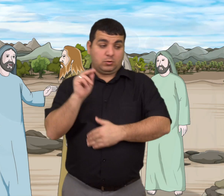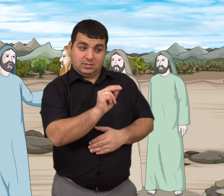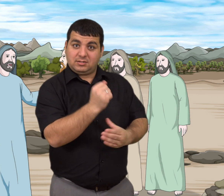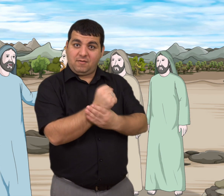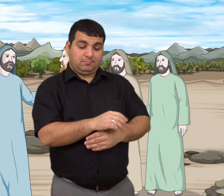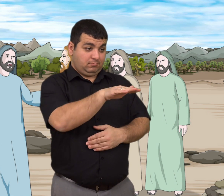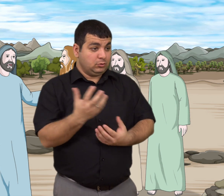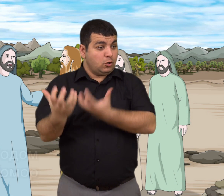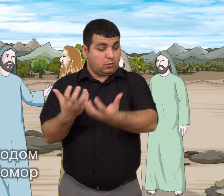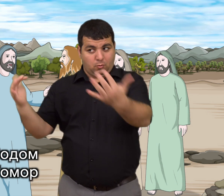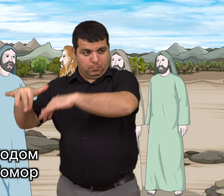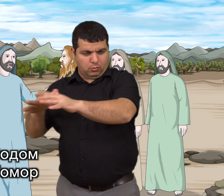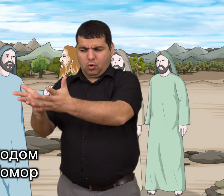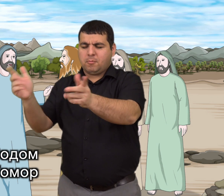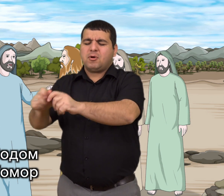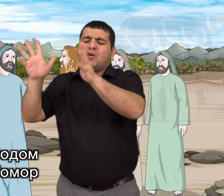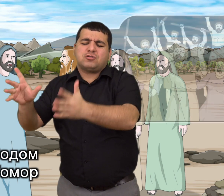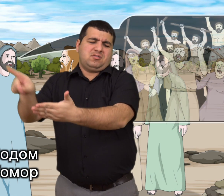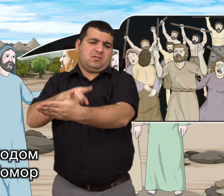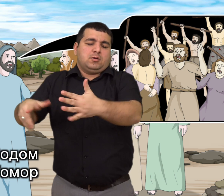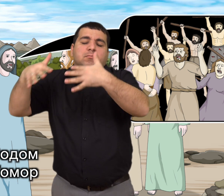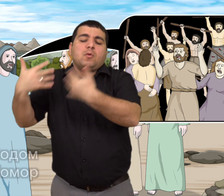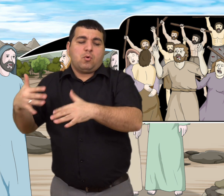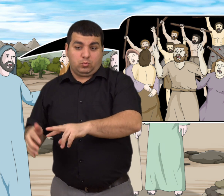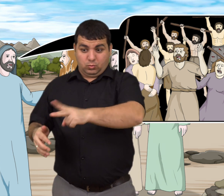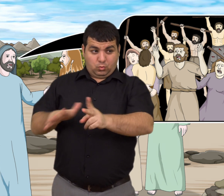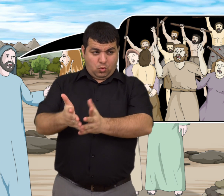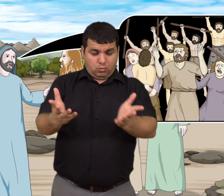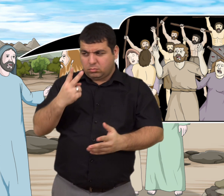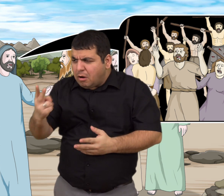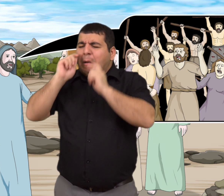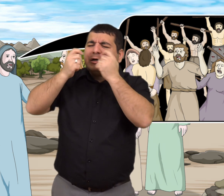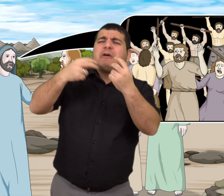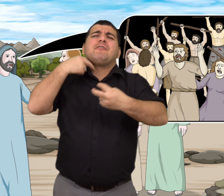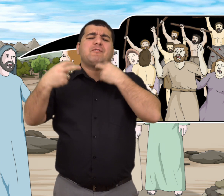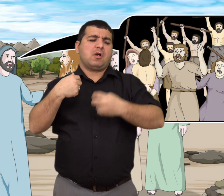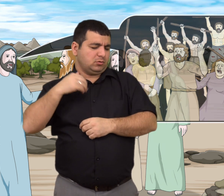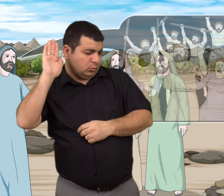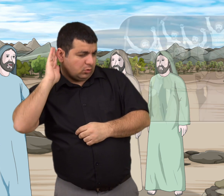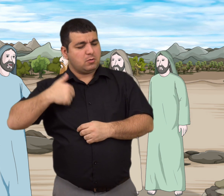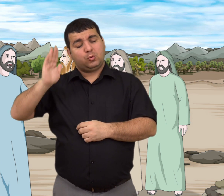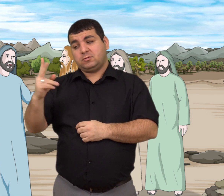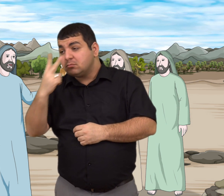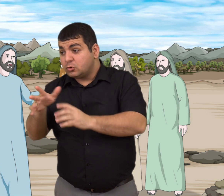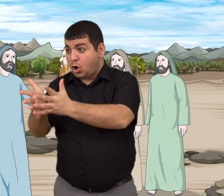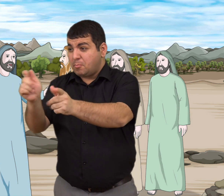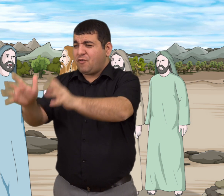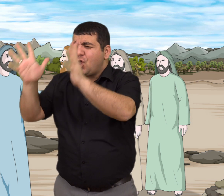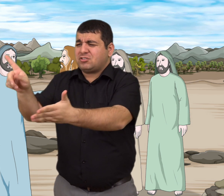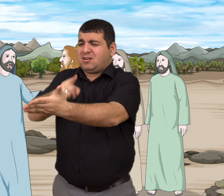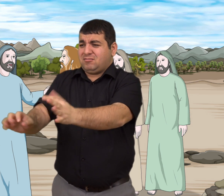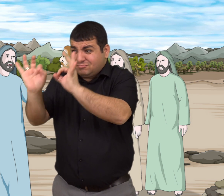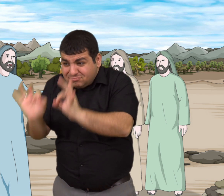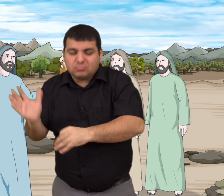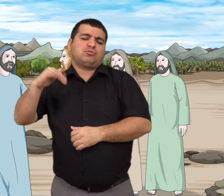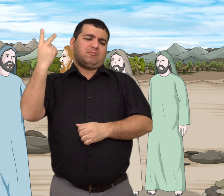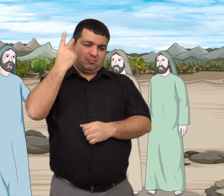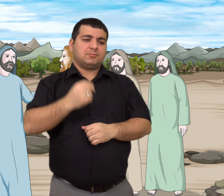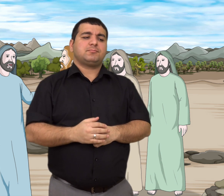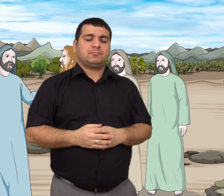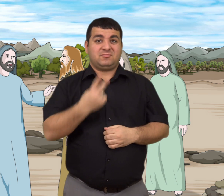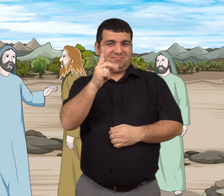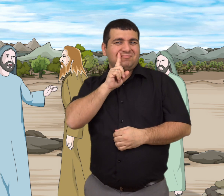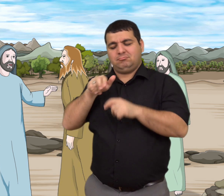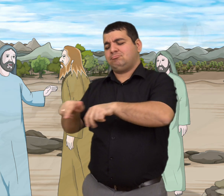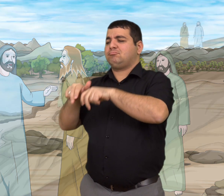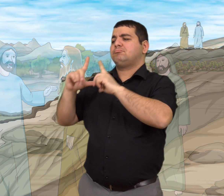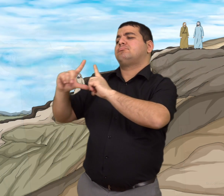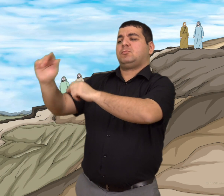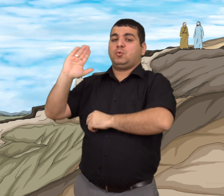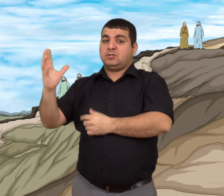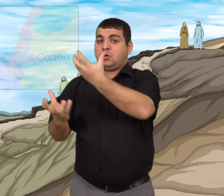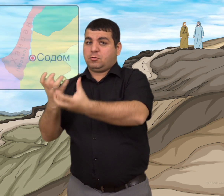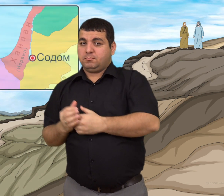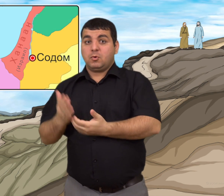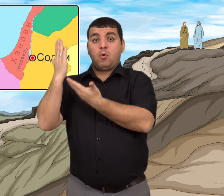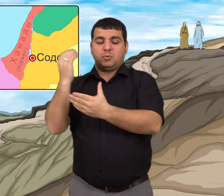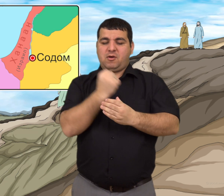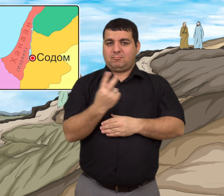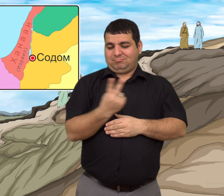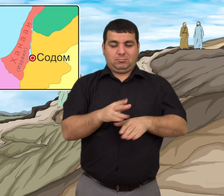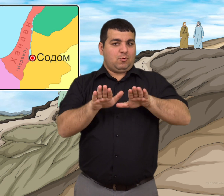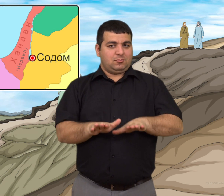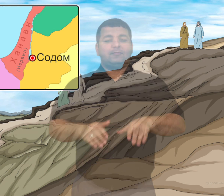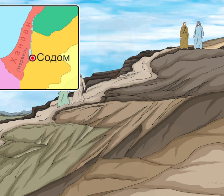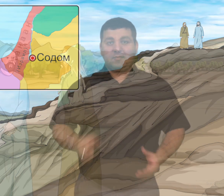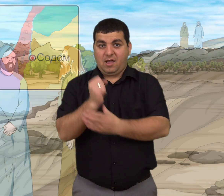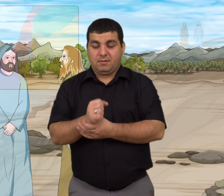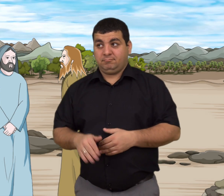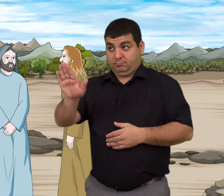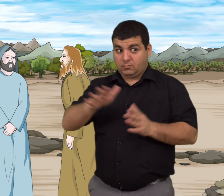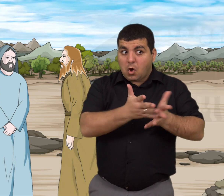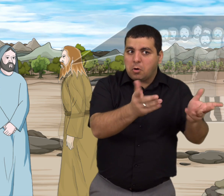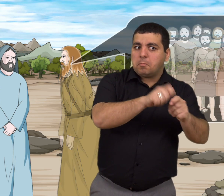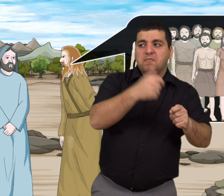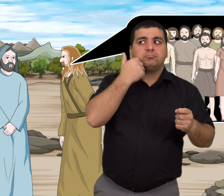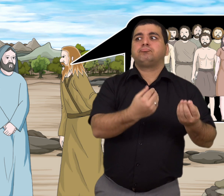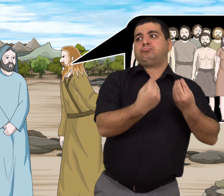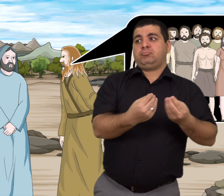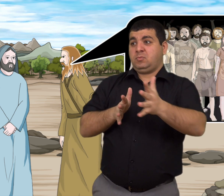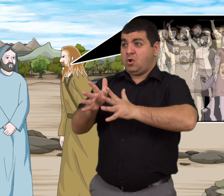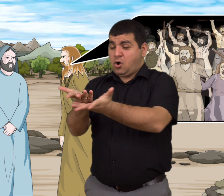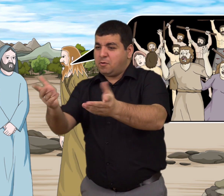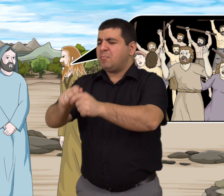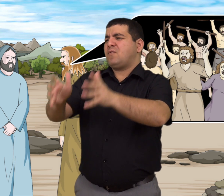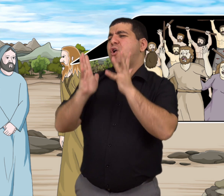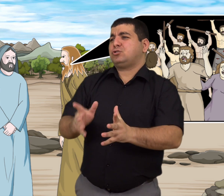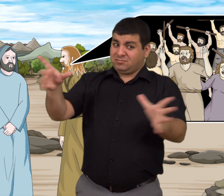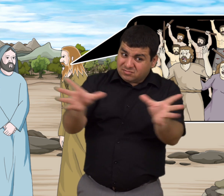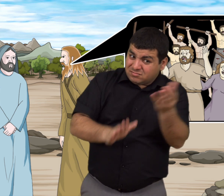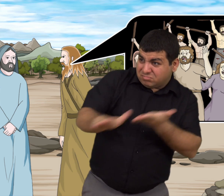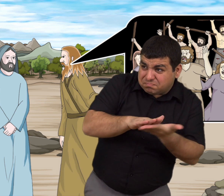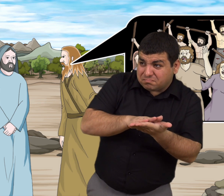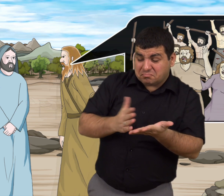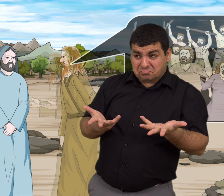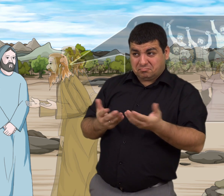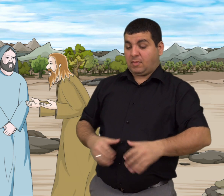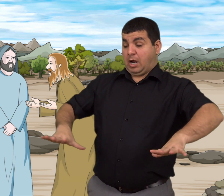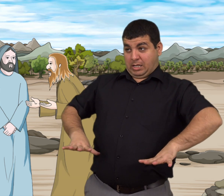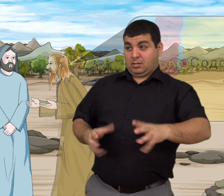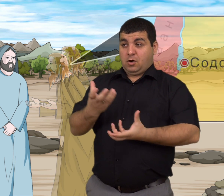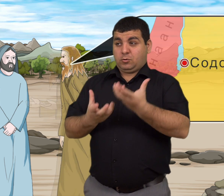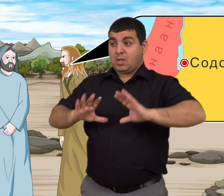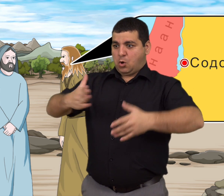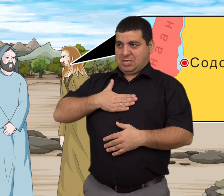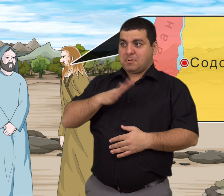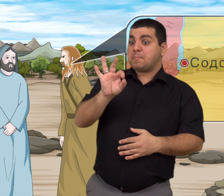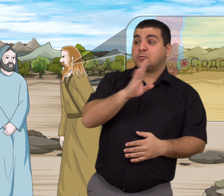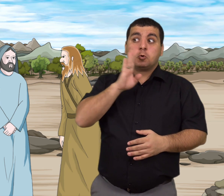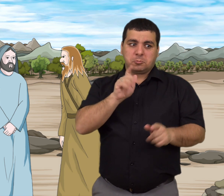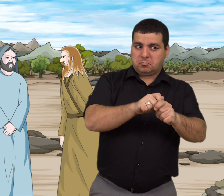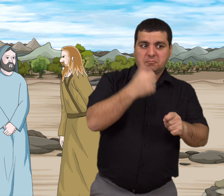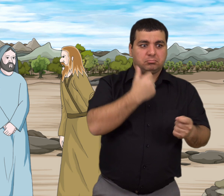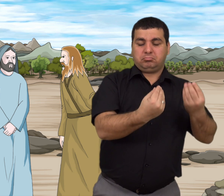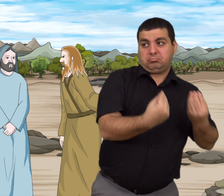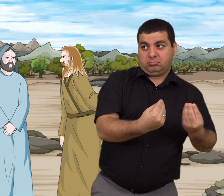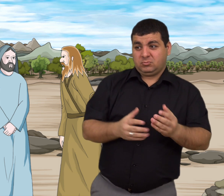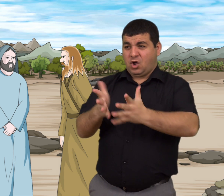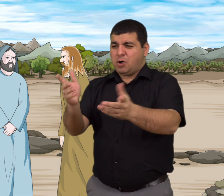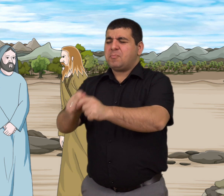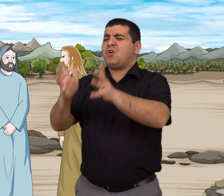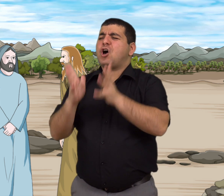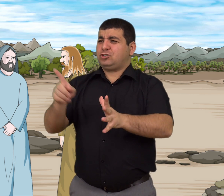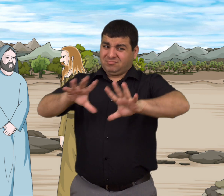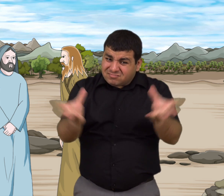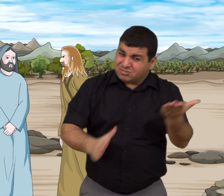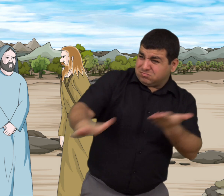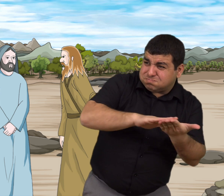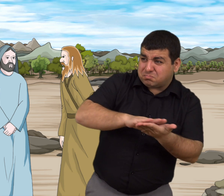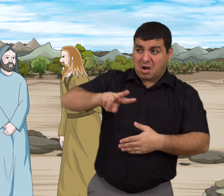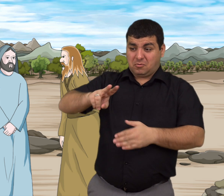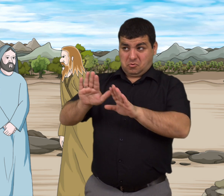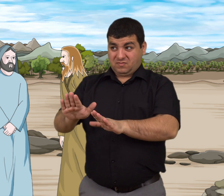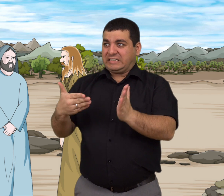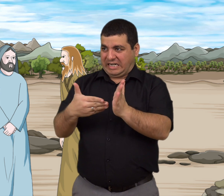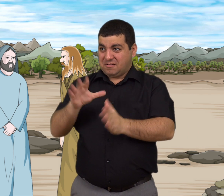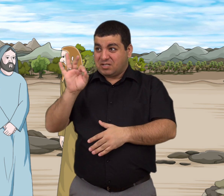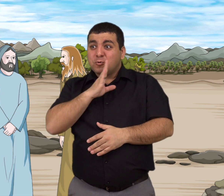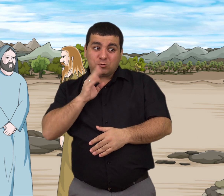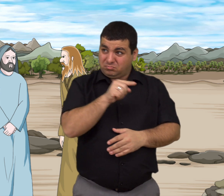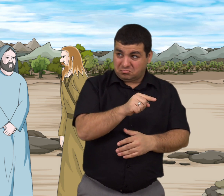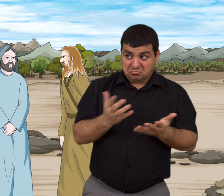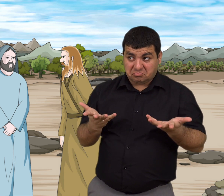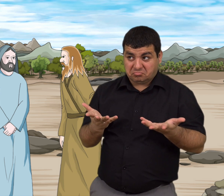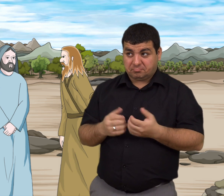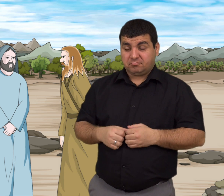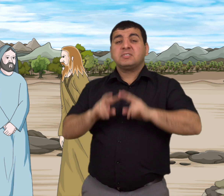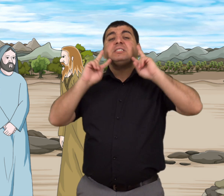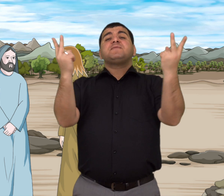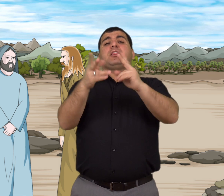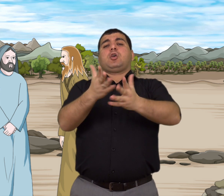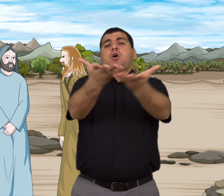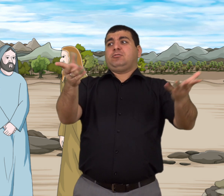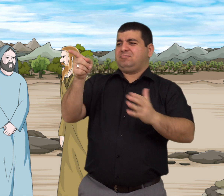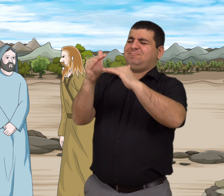Then the LORD said, “The outcry against Sodom and Gomorrah is great. Because their sin is so grievous, I will go down to see if their actions fully justify the outcry that has reached Me. If not, I will find out.” And the two men turned away and went toward Sodom, but Abraham remained standing before the LORD. Abraham stepped forward and said, “Will You really sweep away the righteous with the wicked?